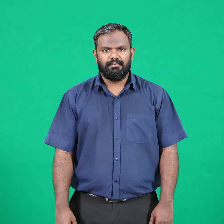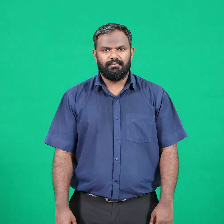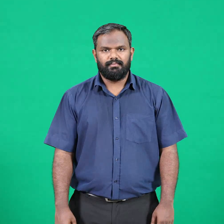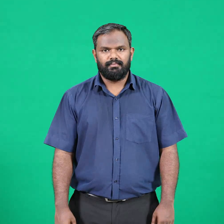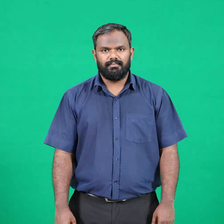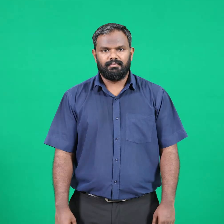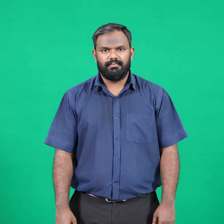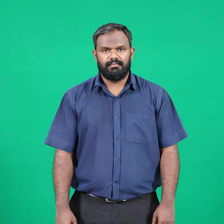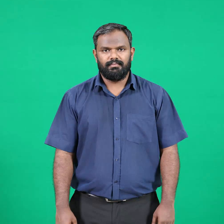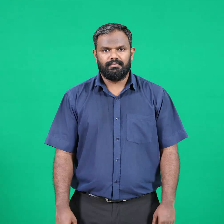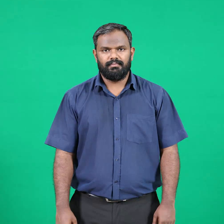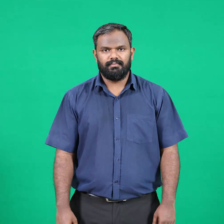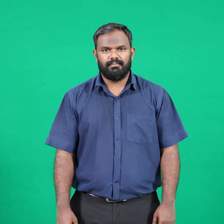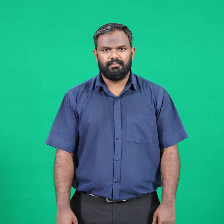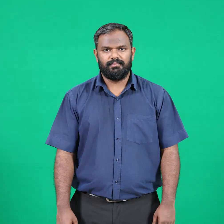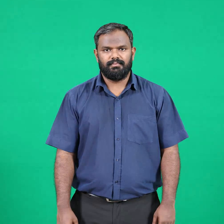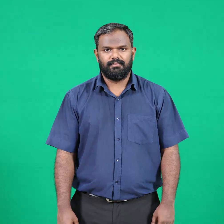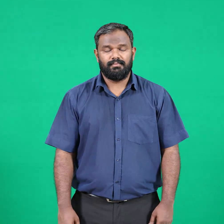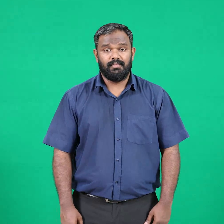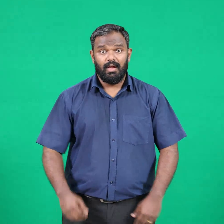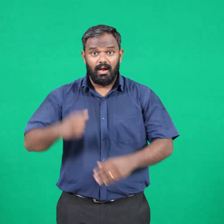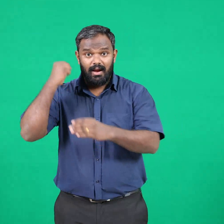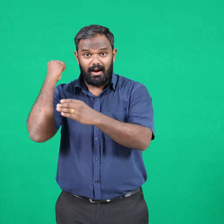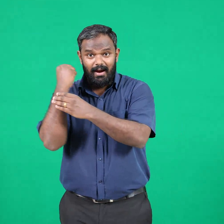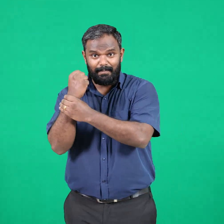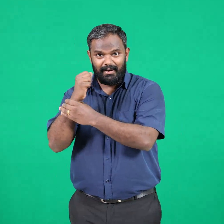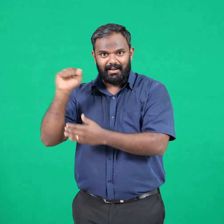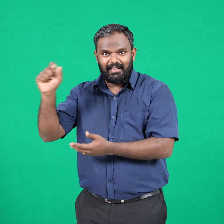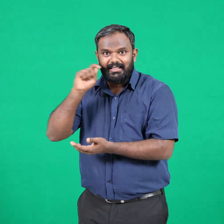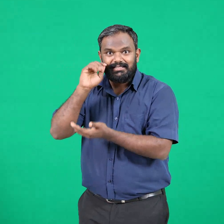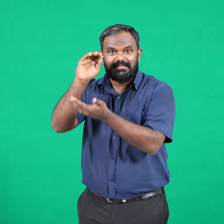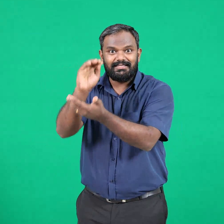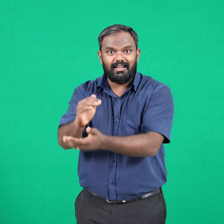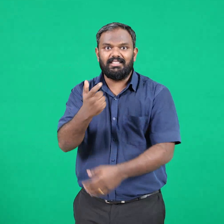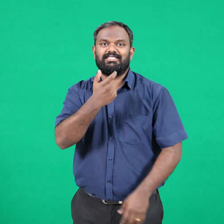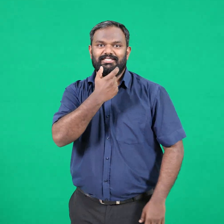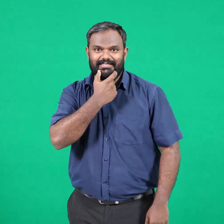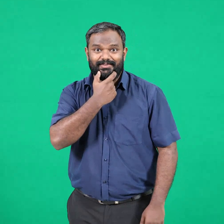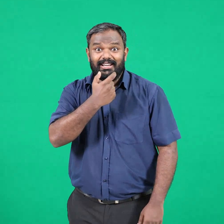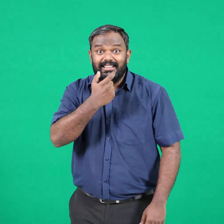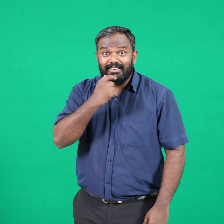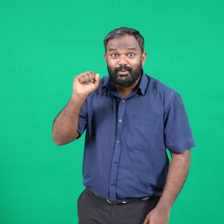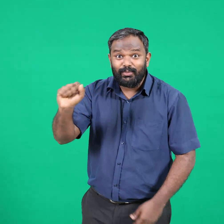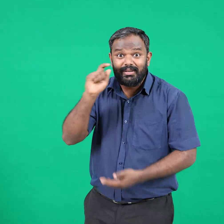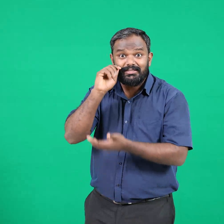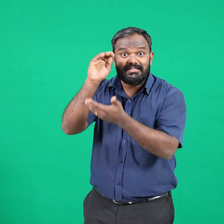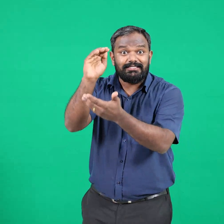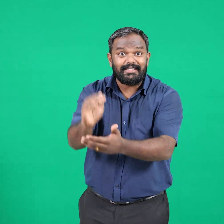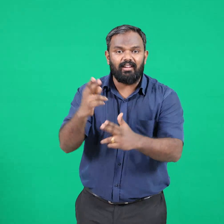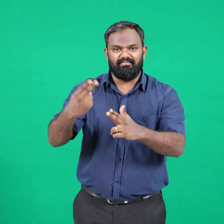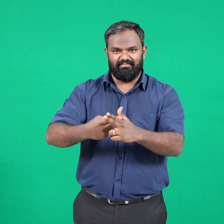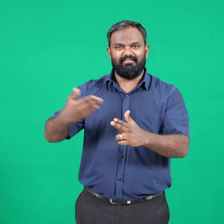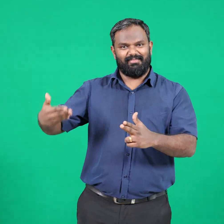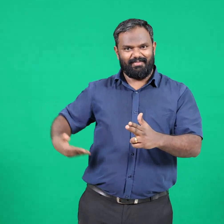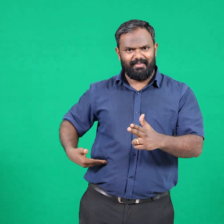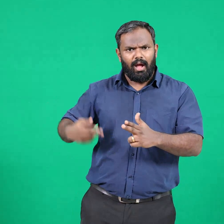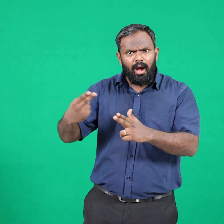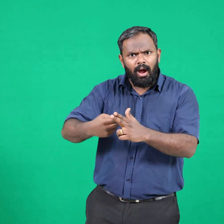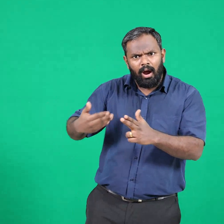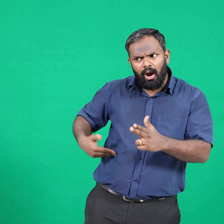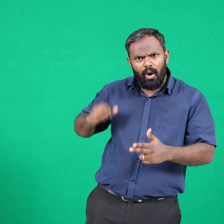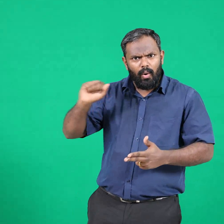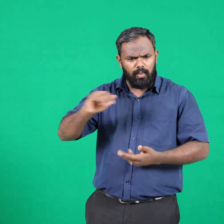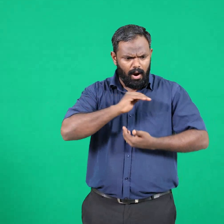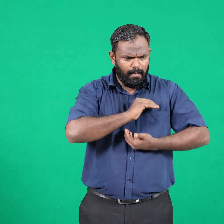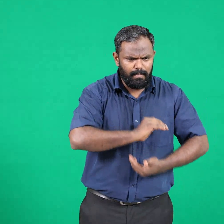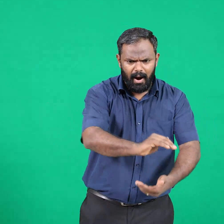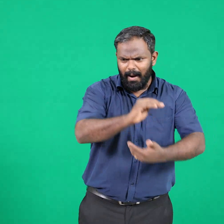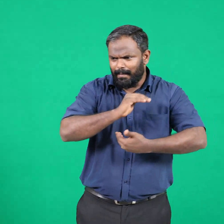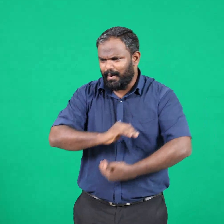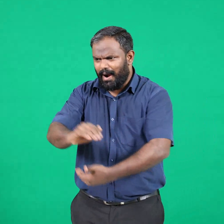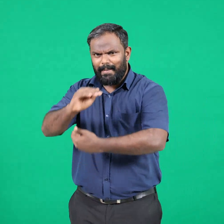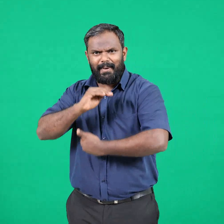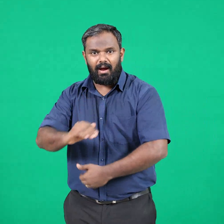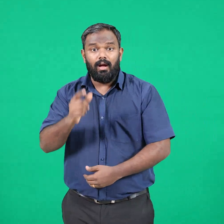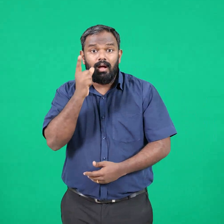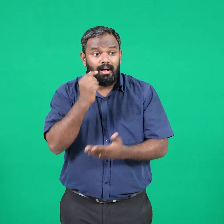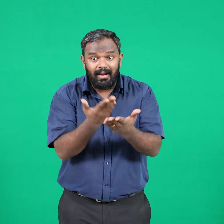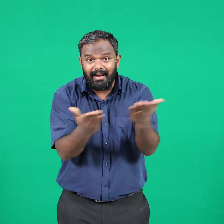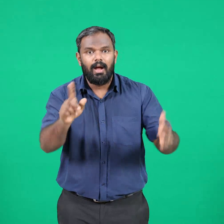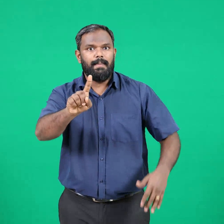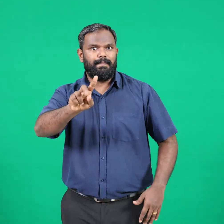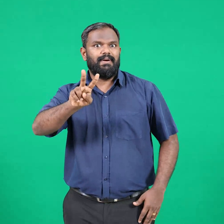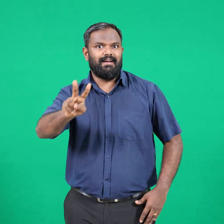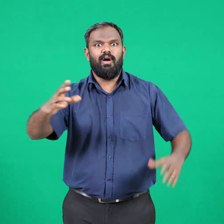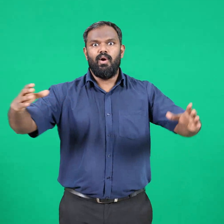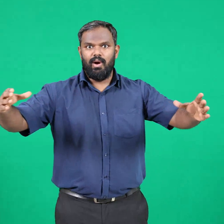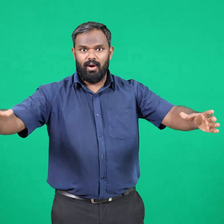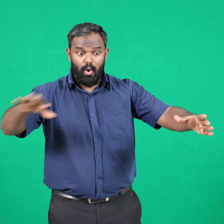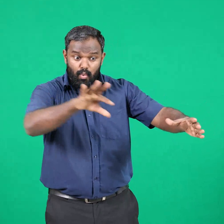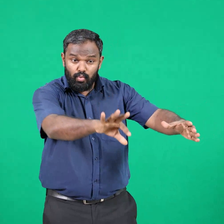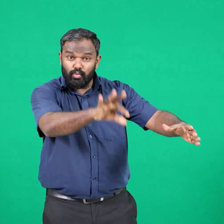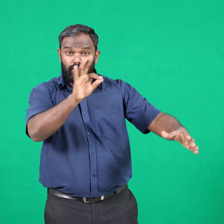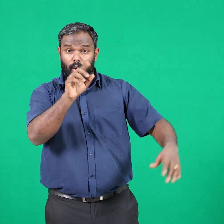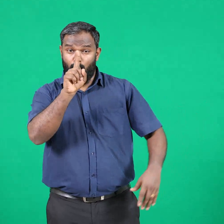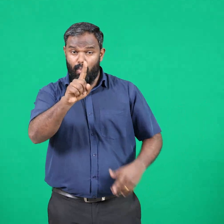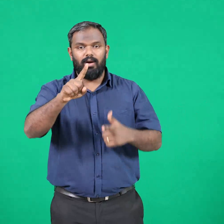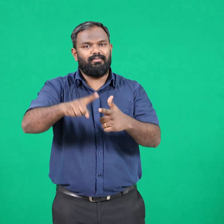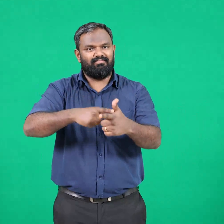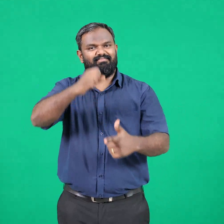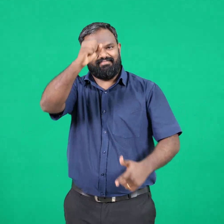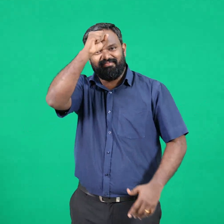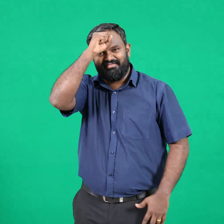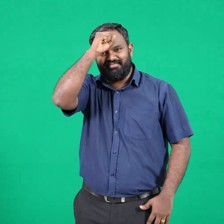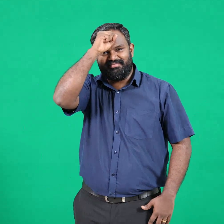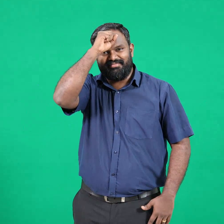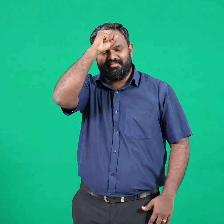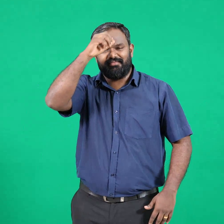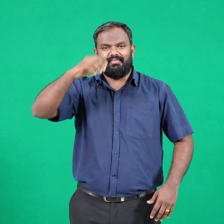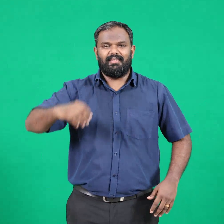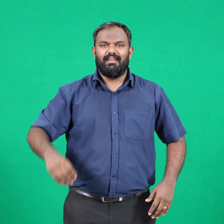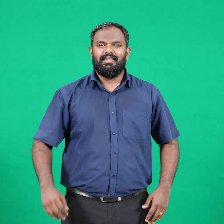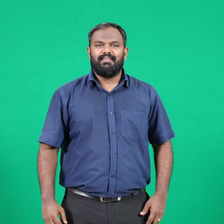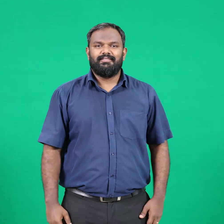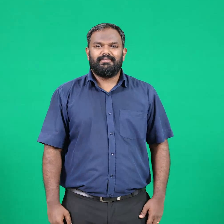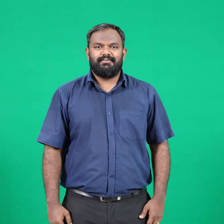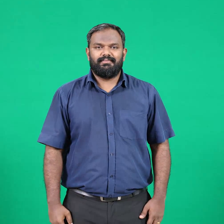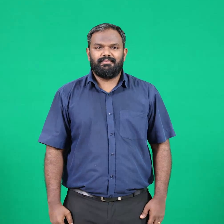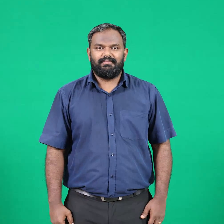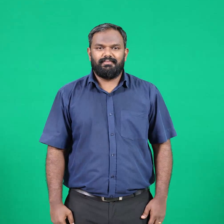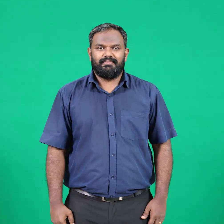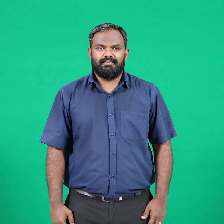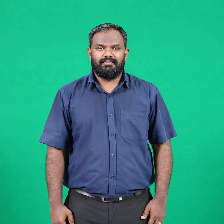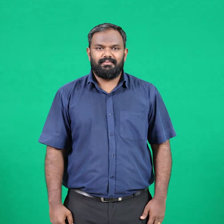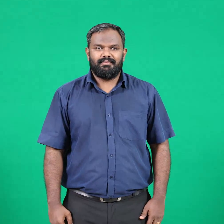Abraham was the father of Isaac, Isaac the father of Jacob, and Jacob the father of Judah and his brothers.